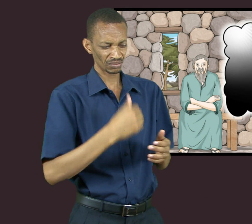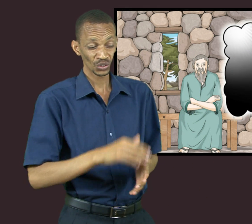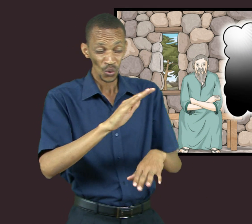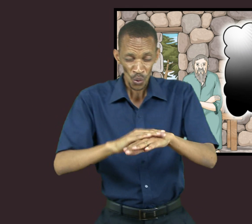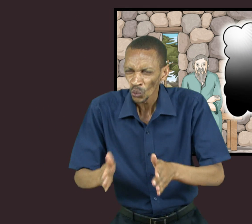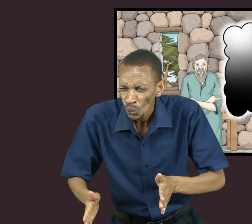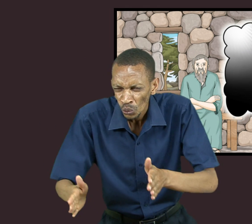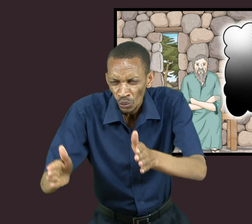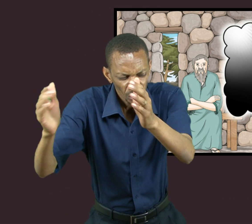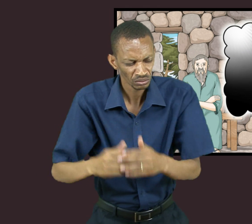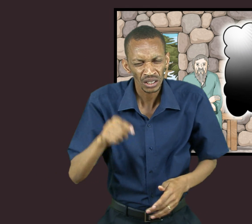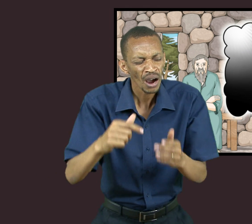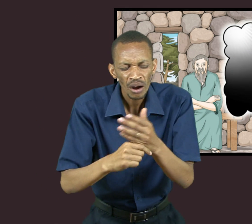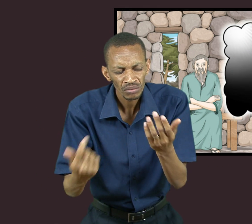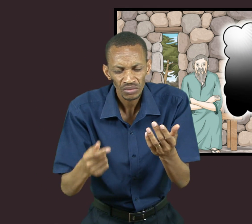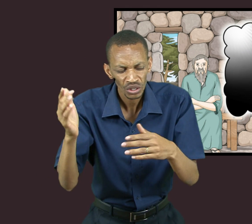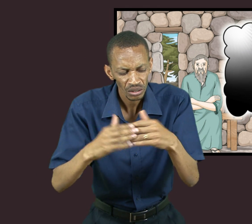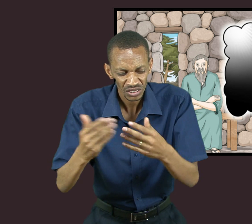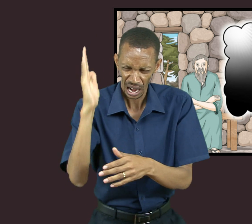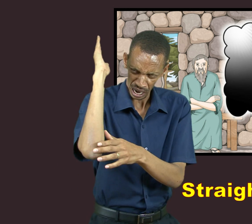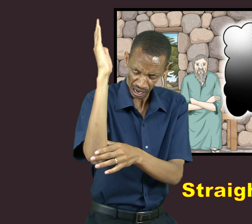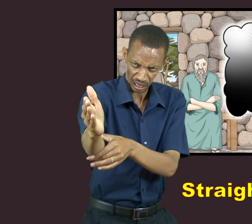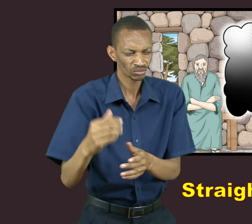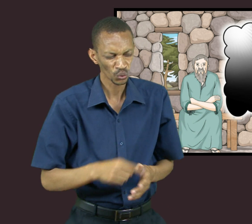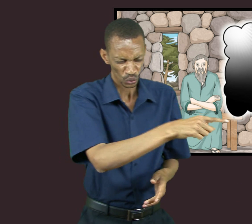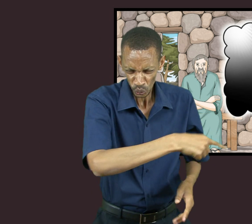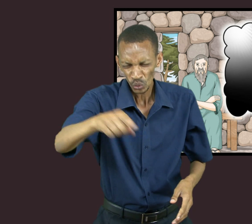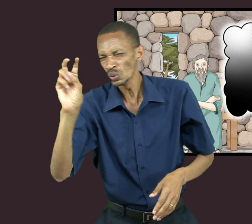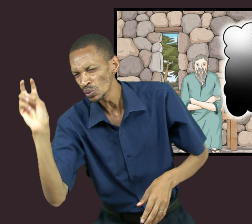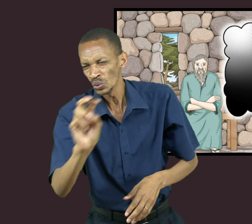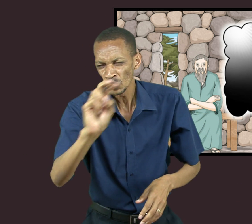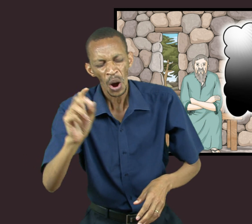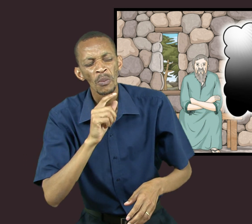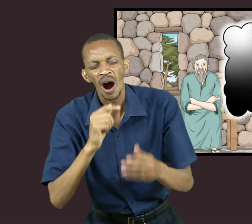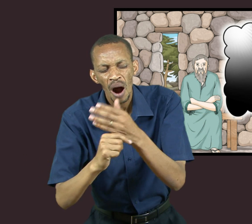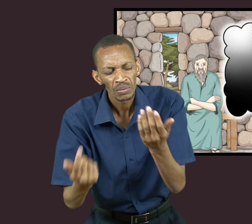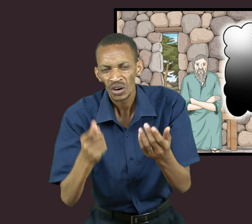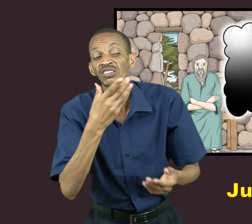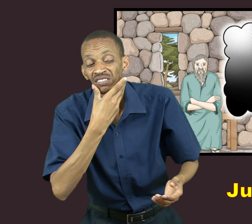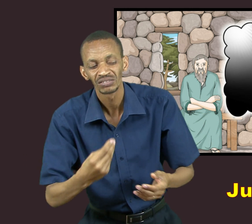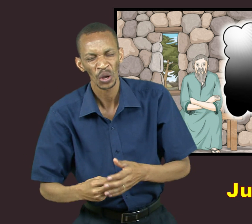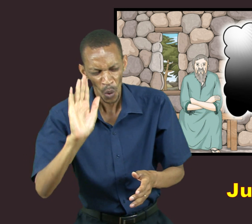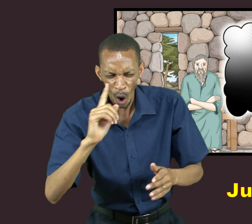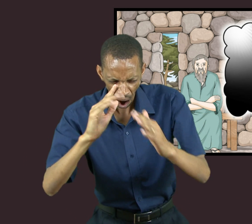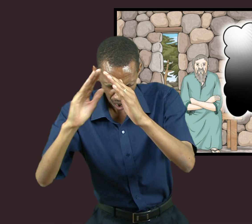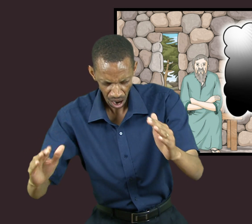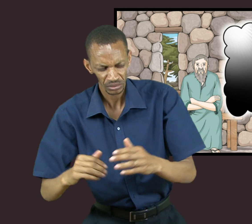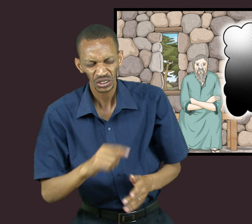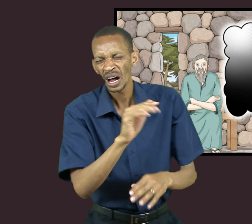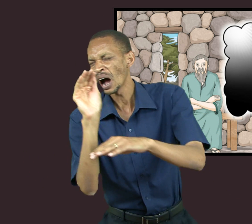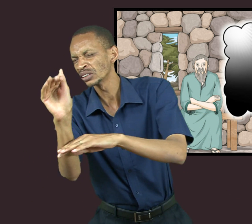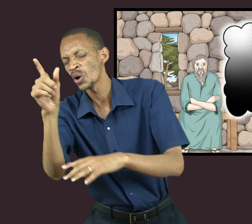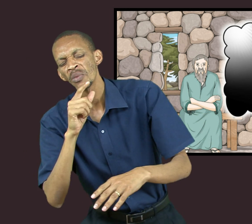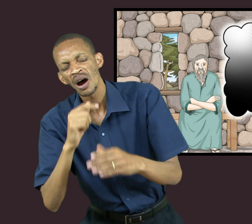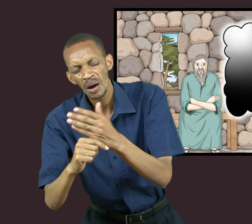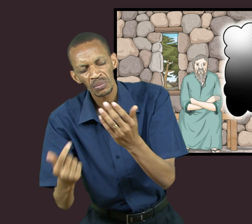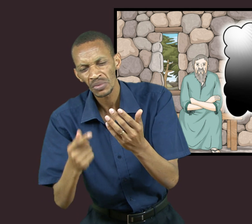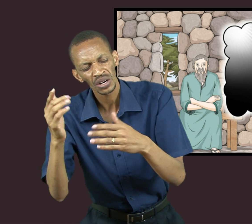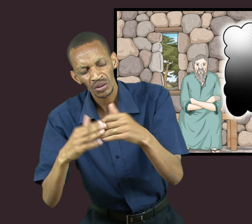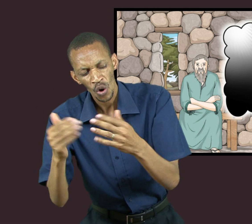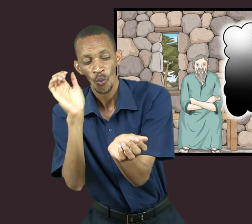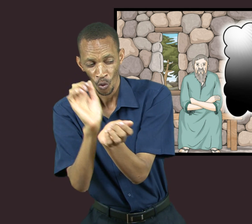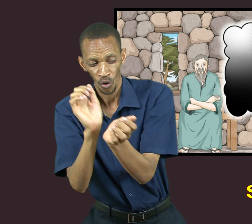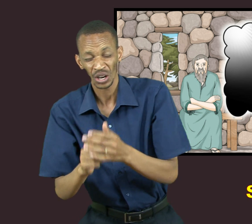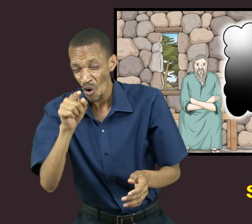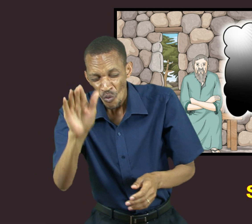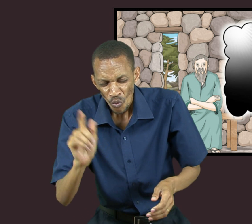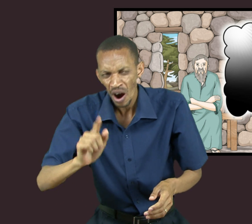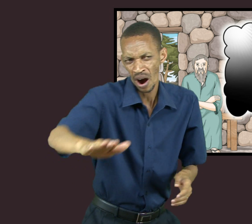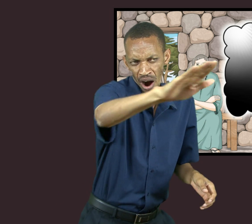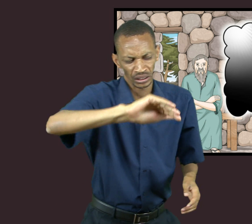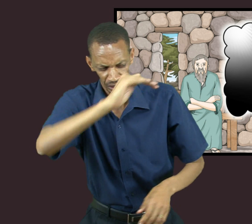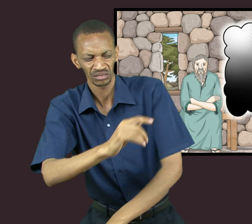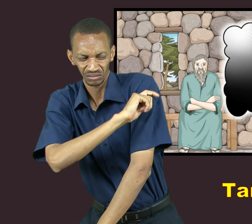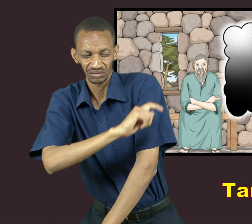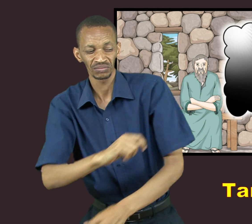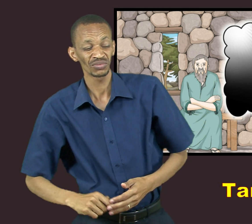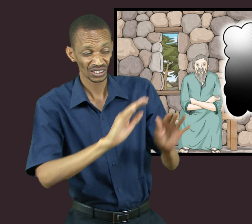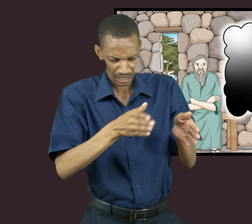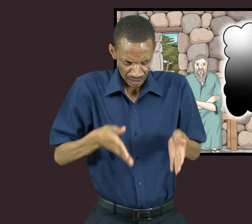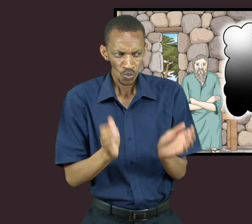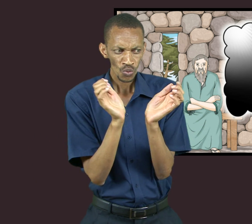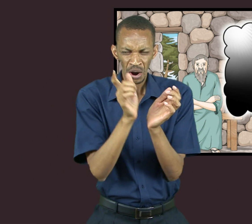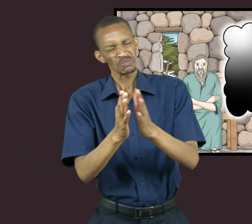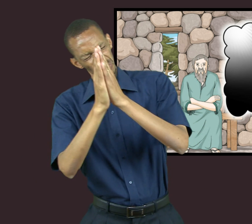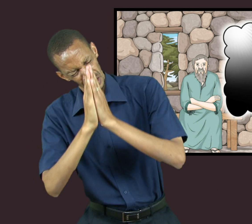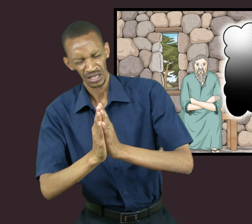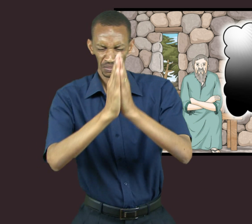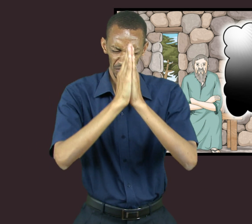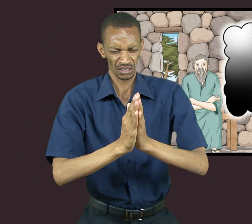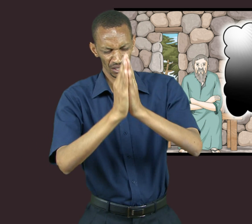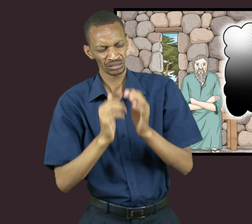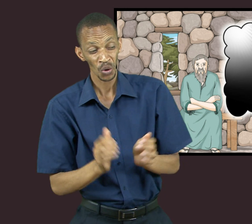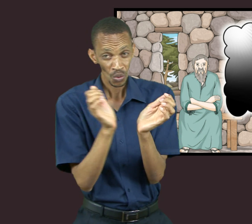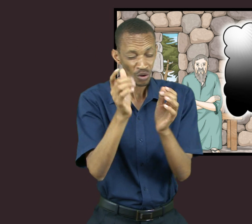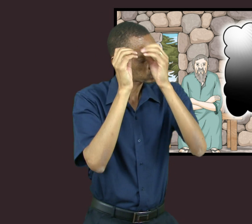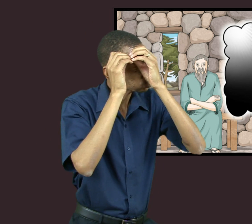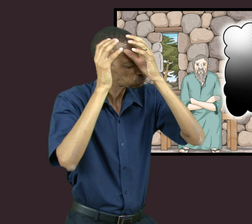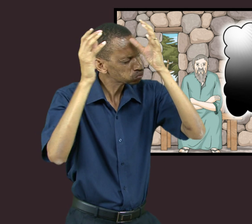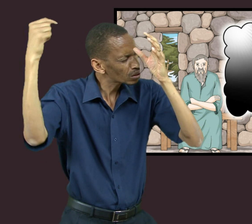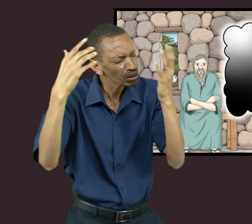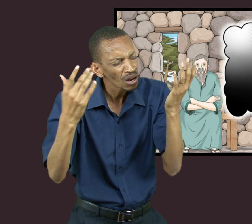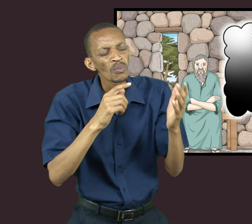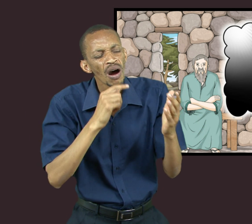“Go to the house of Judas on Straight Street and ask for a man from Tarsus named Saul, for he is praying.